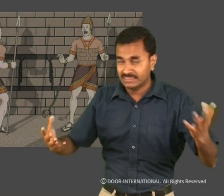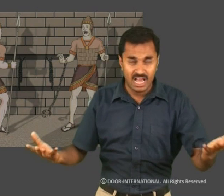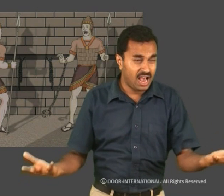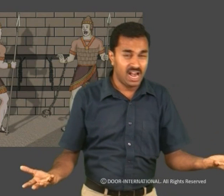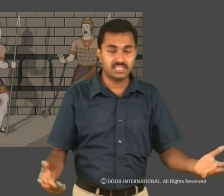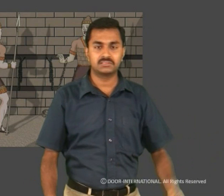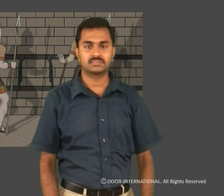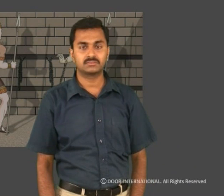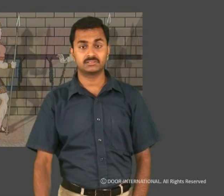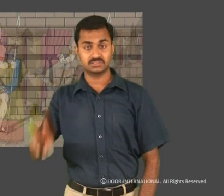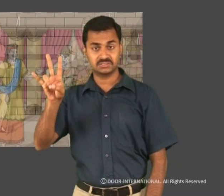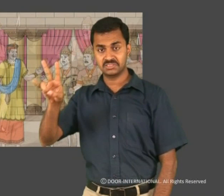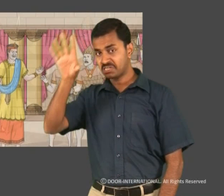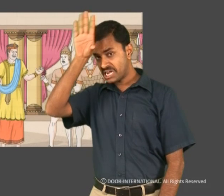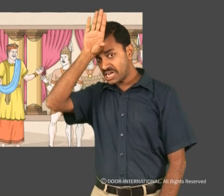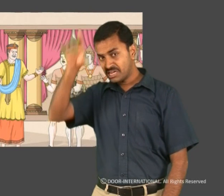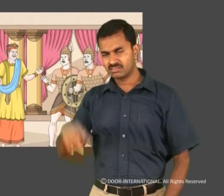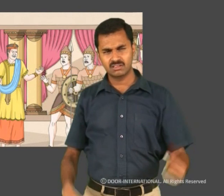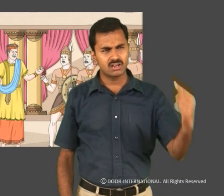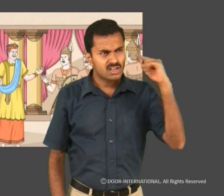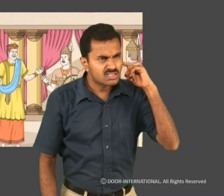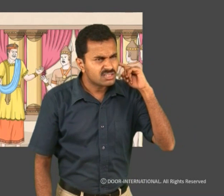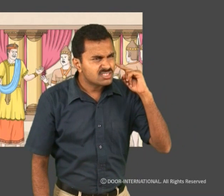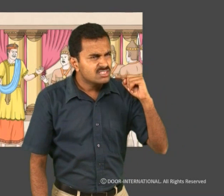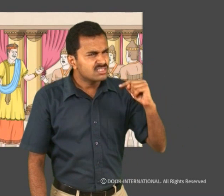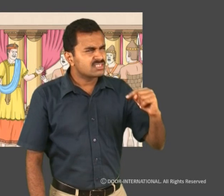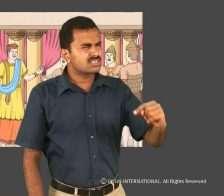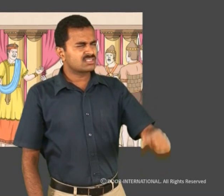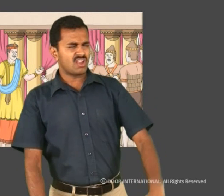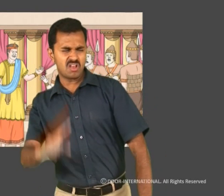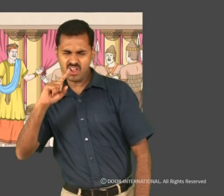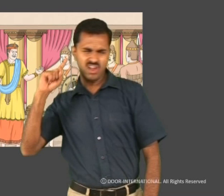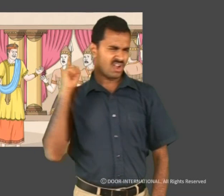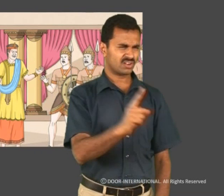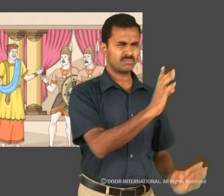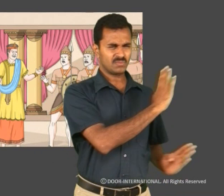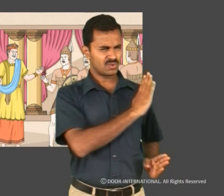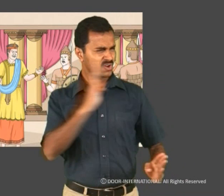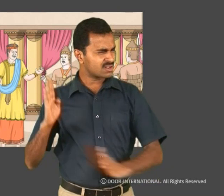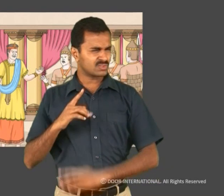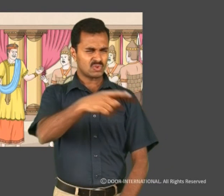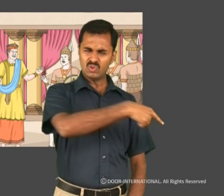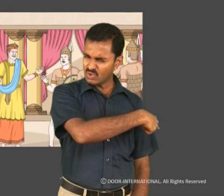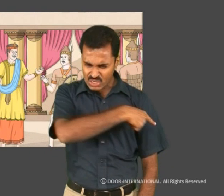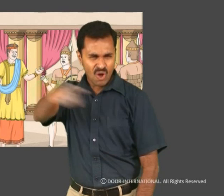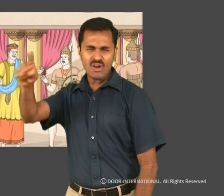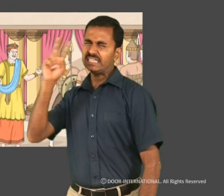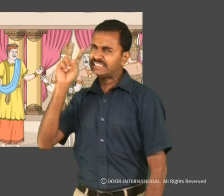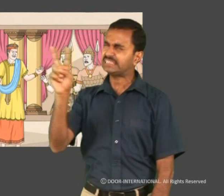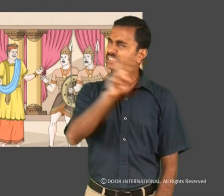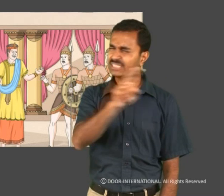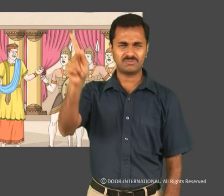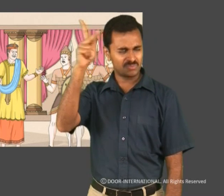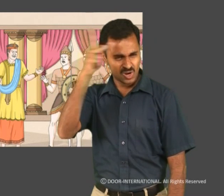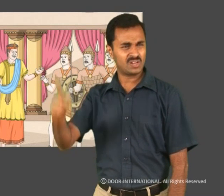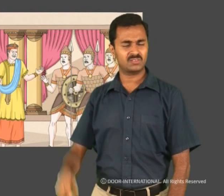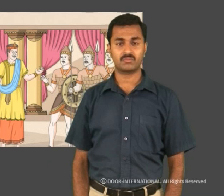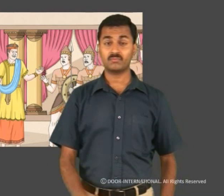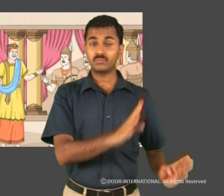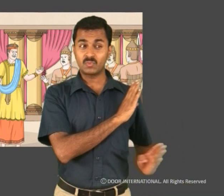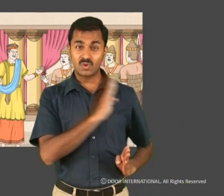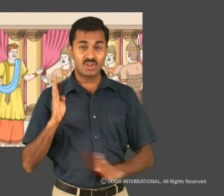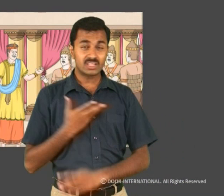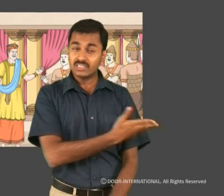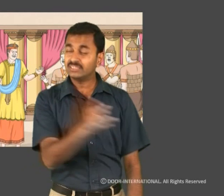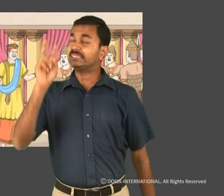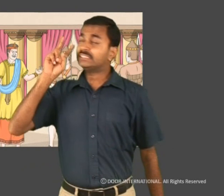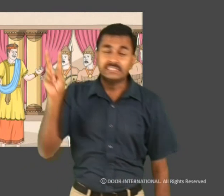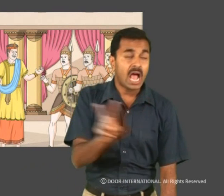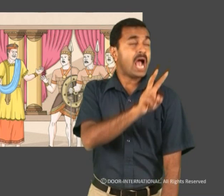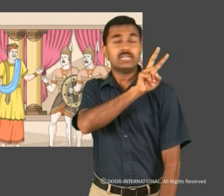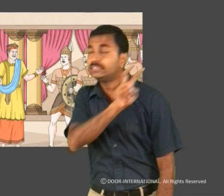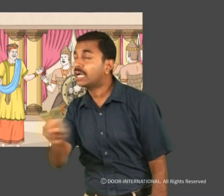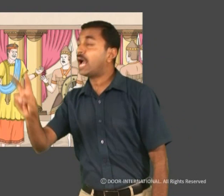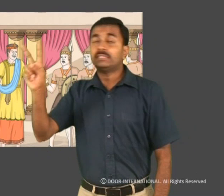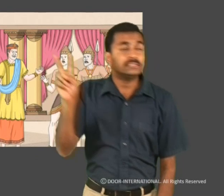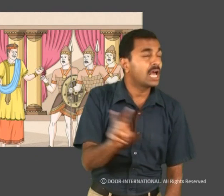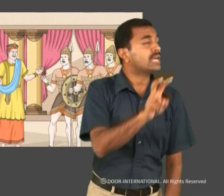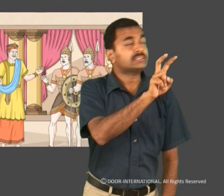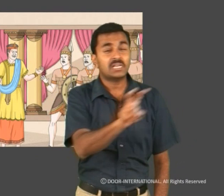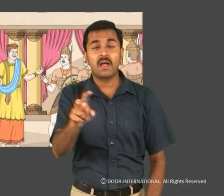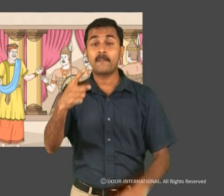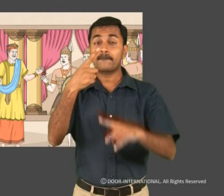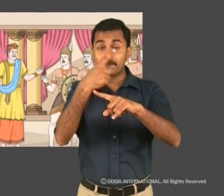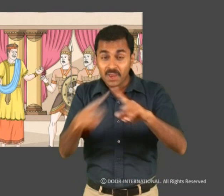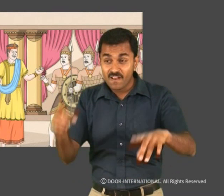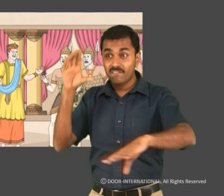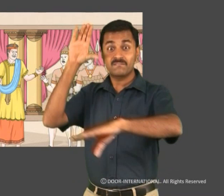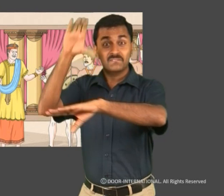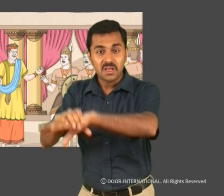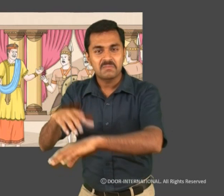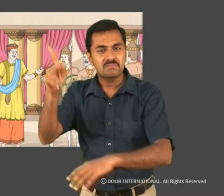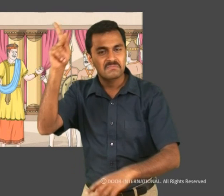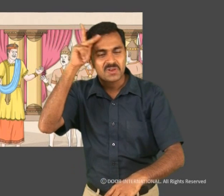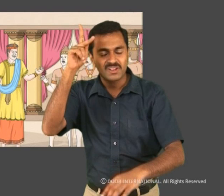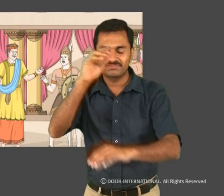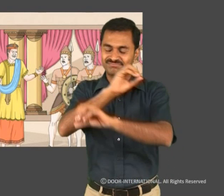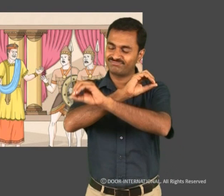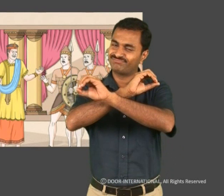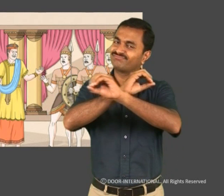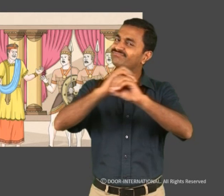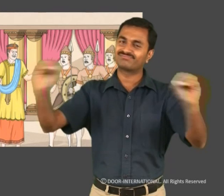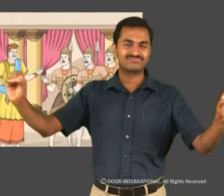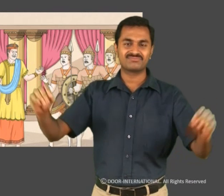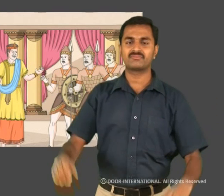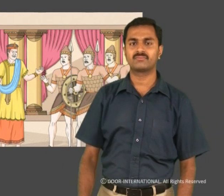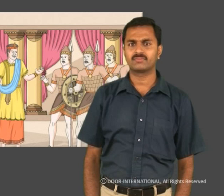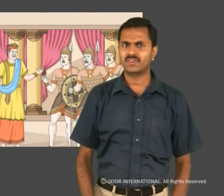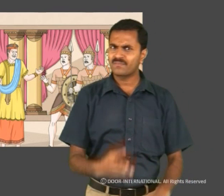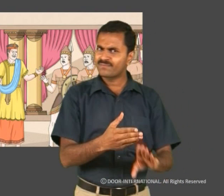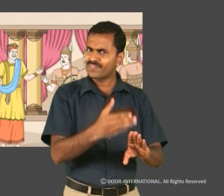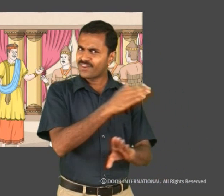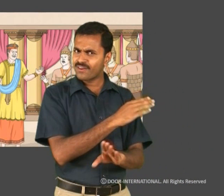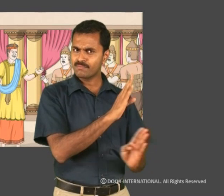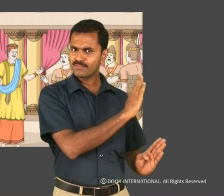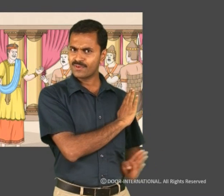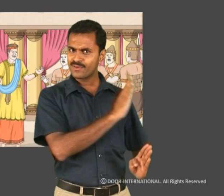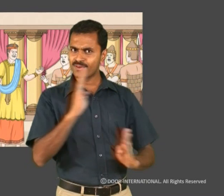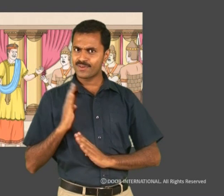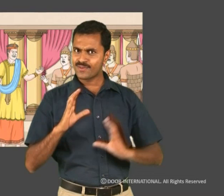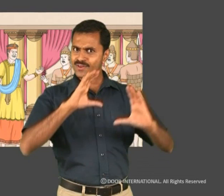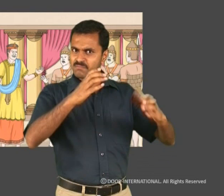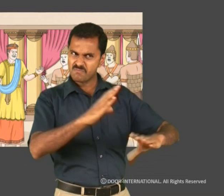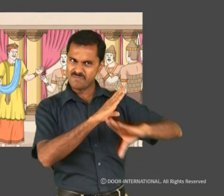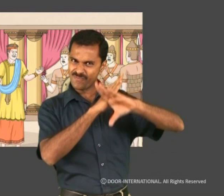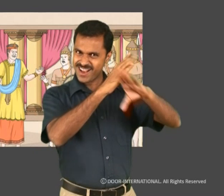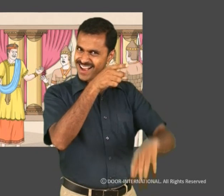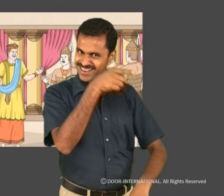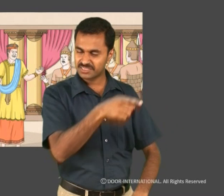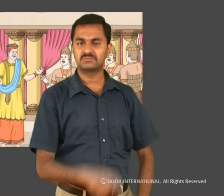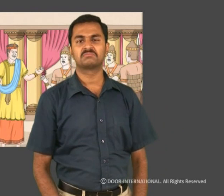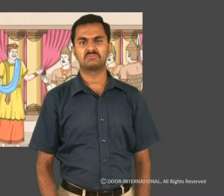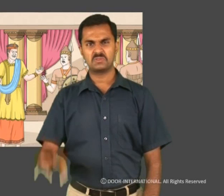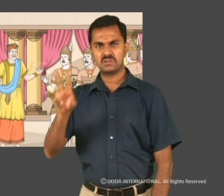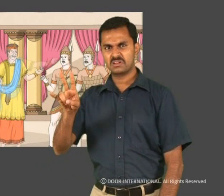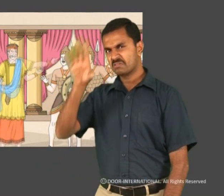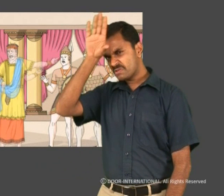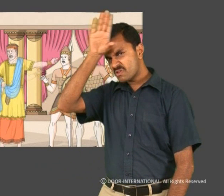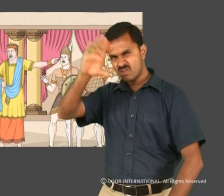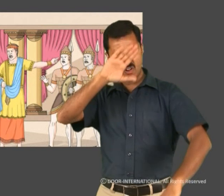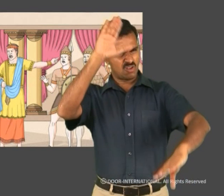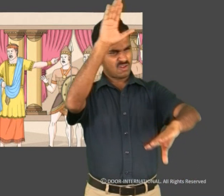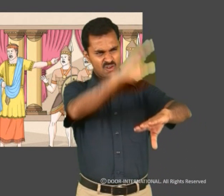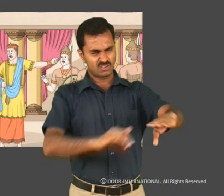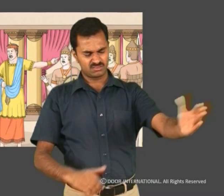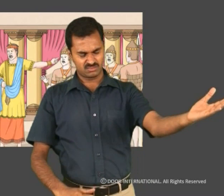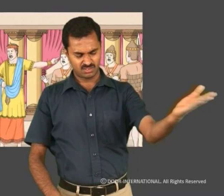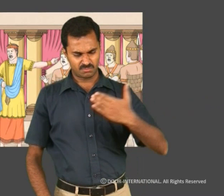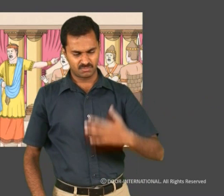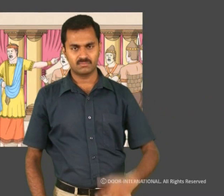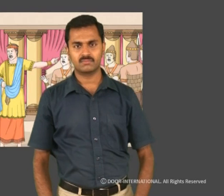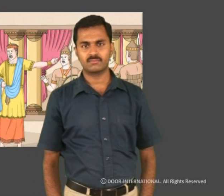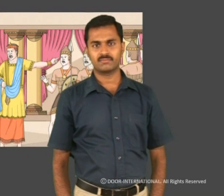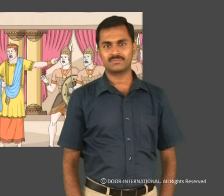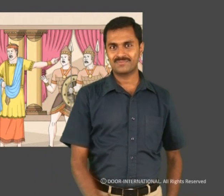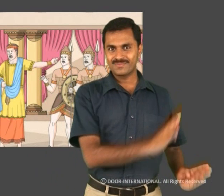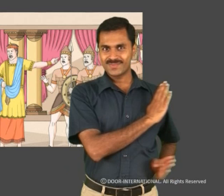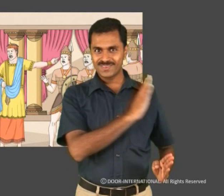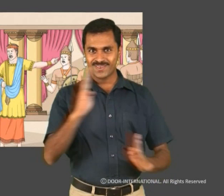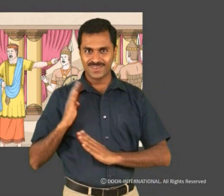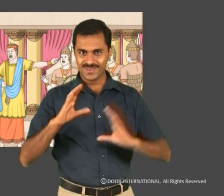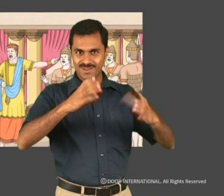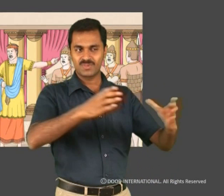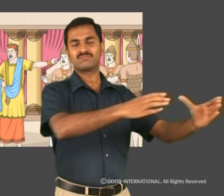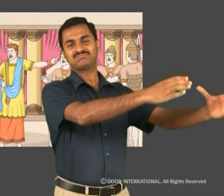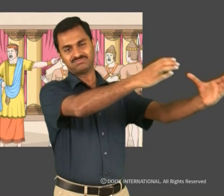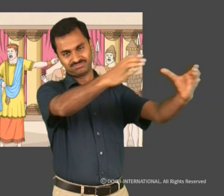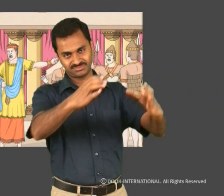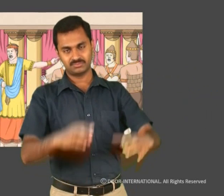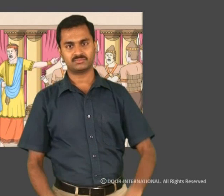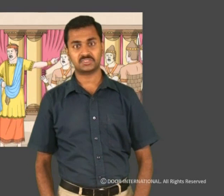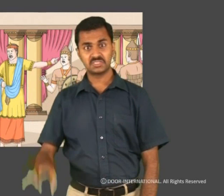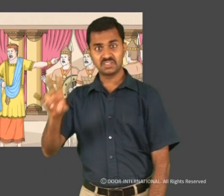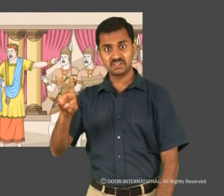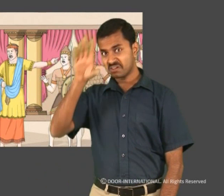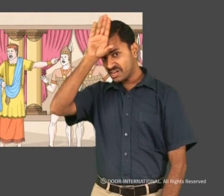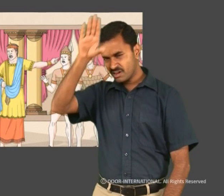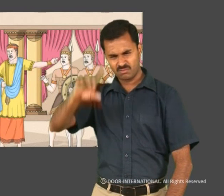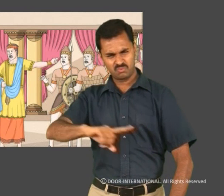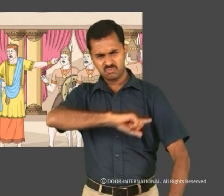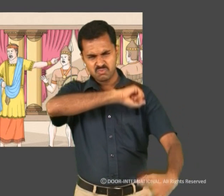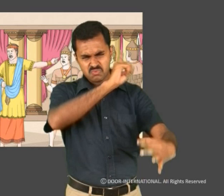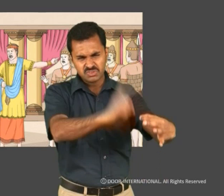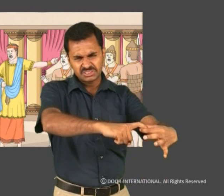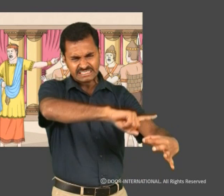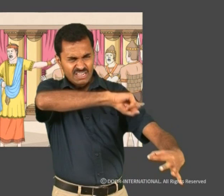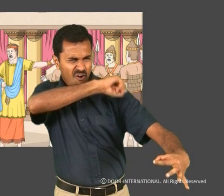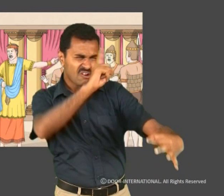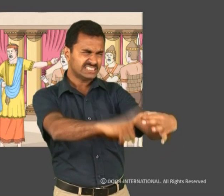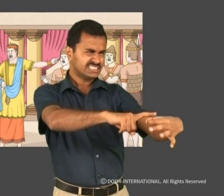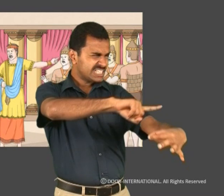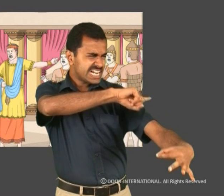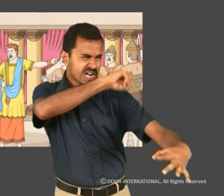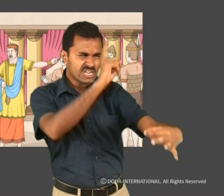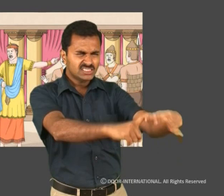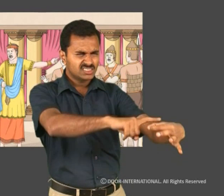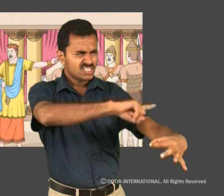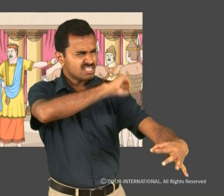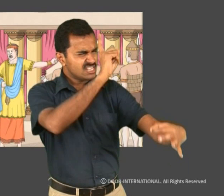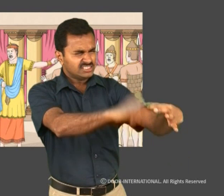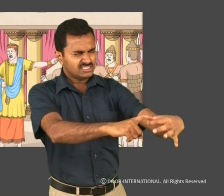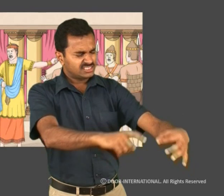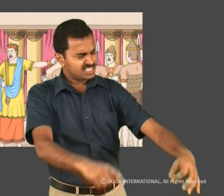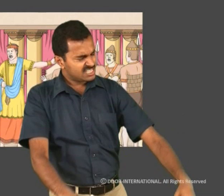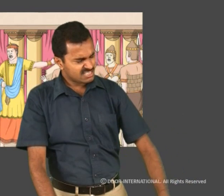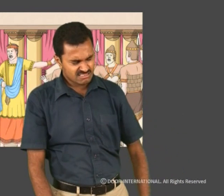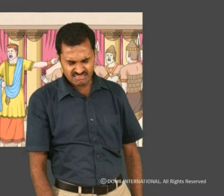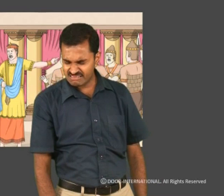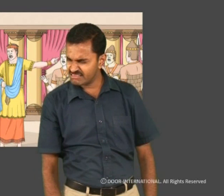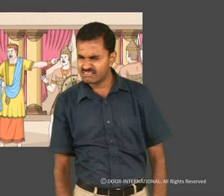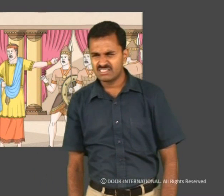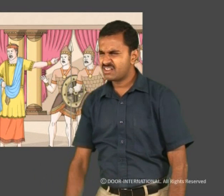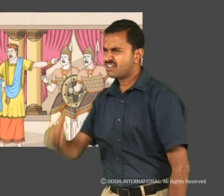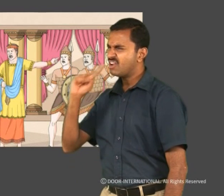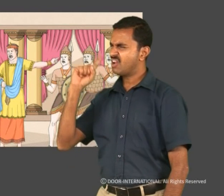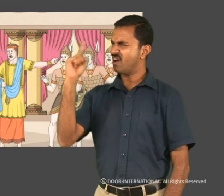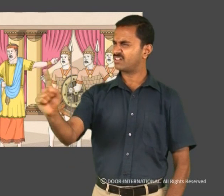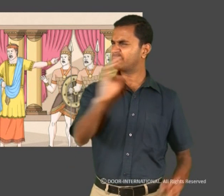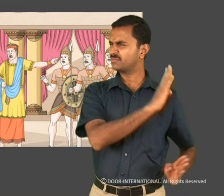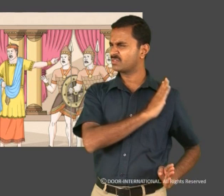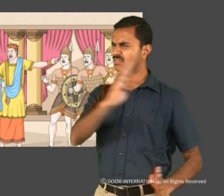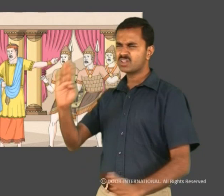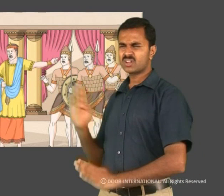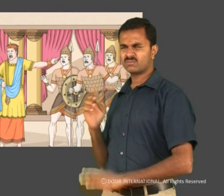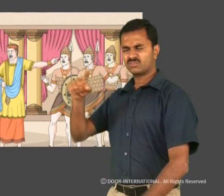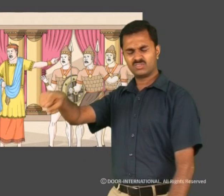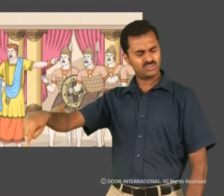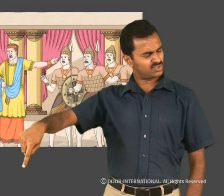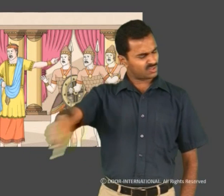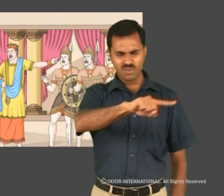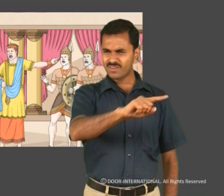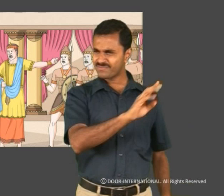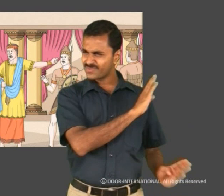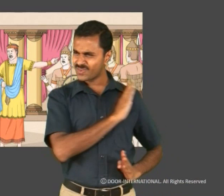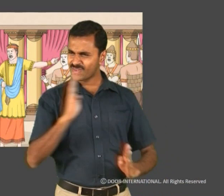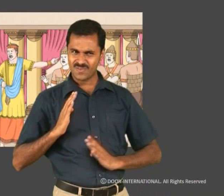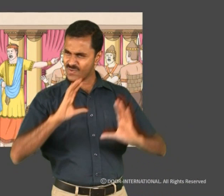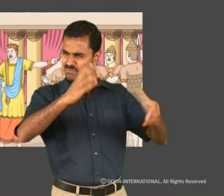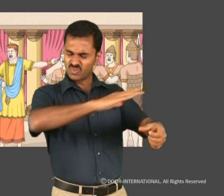After Herod had searched for him unsuccessfully, he examined the guards and ordered that they be executed.